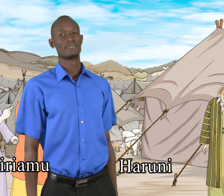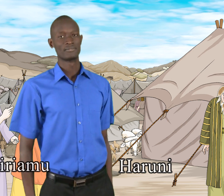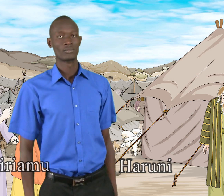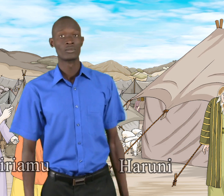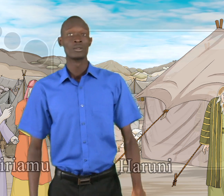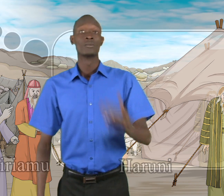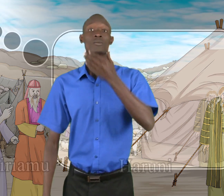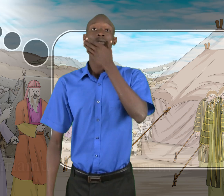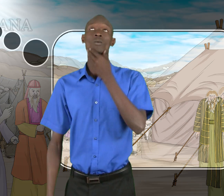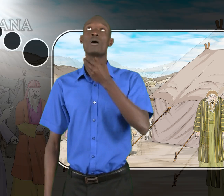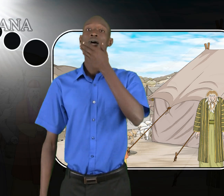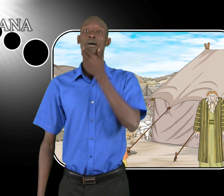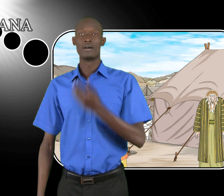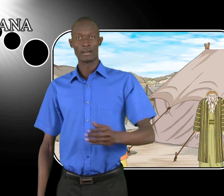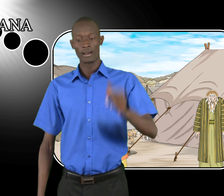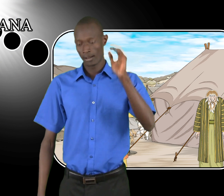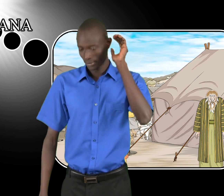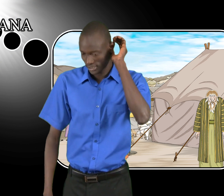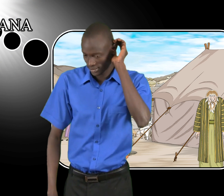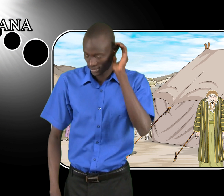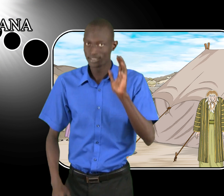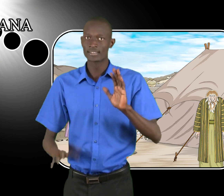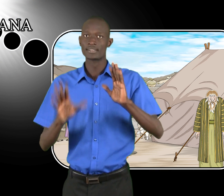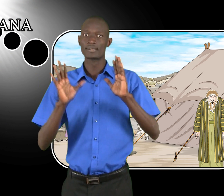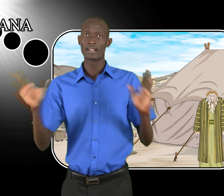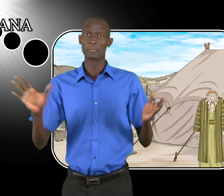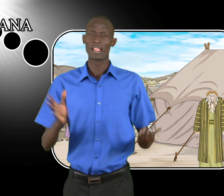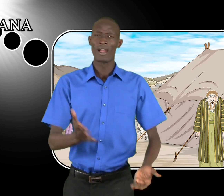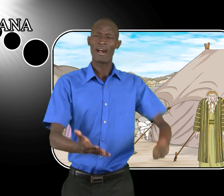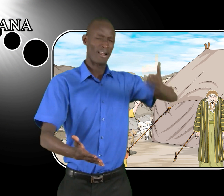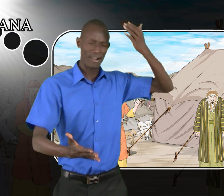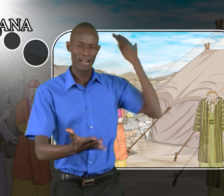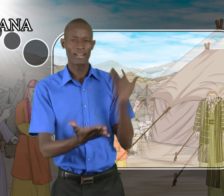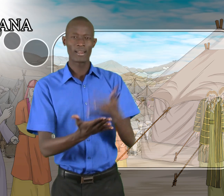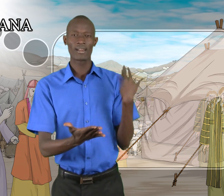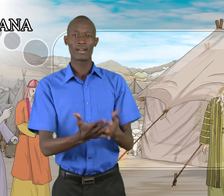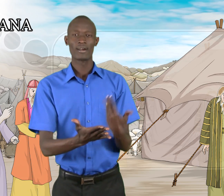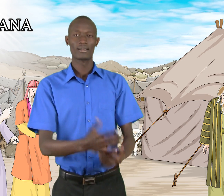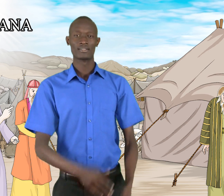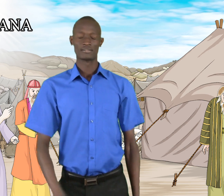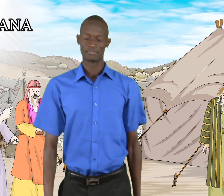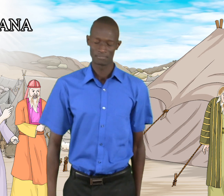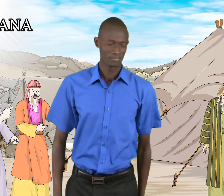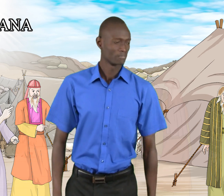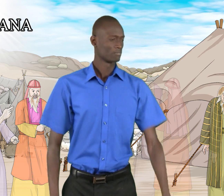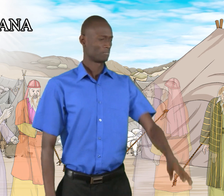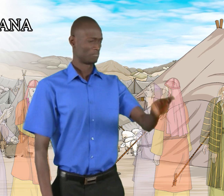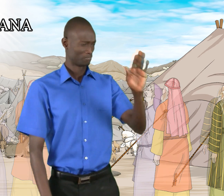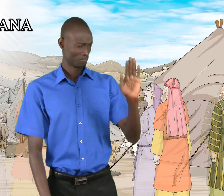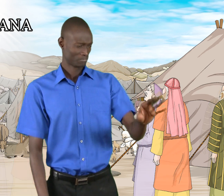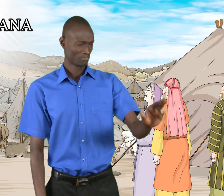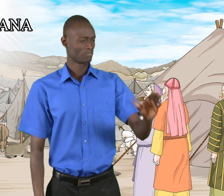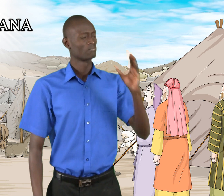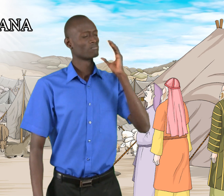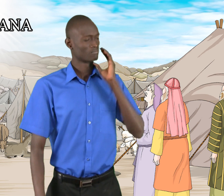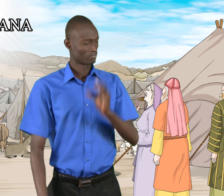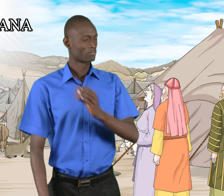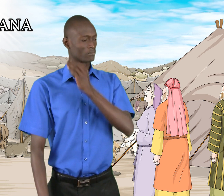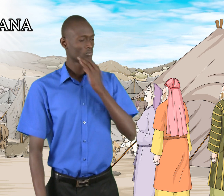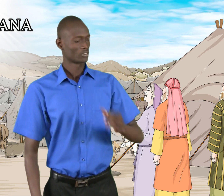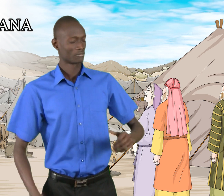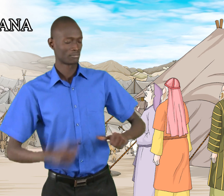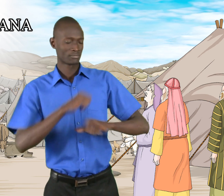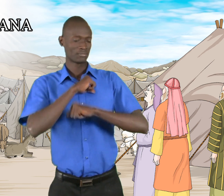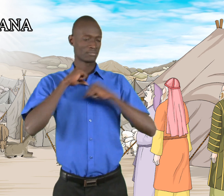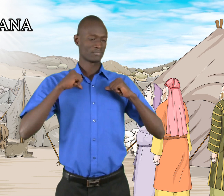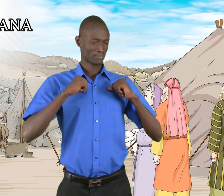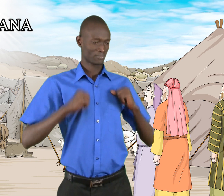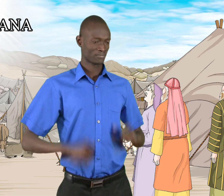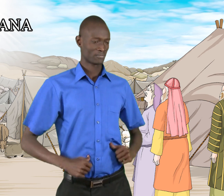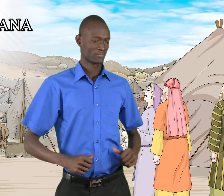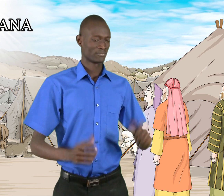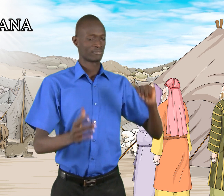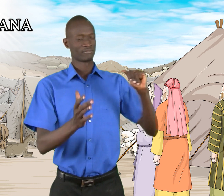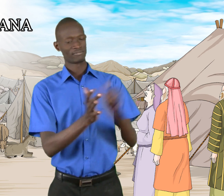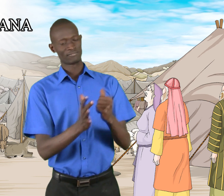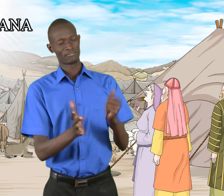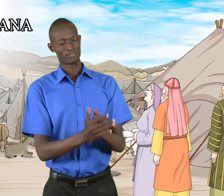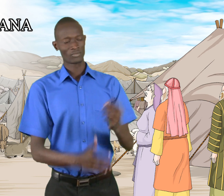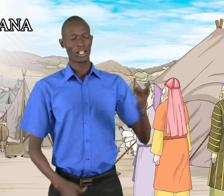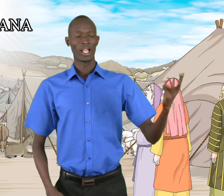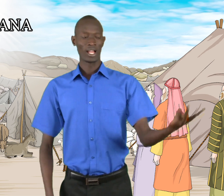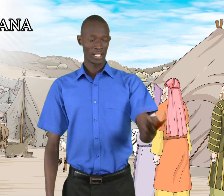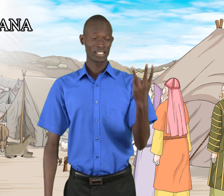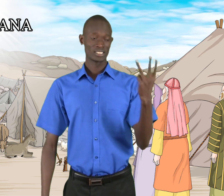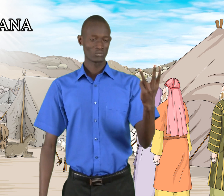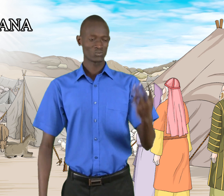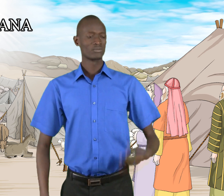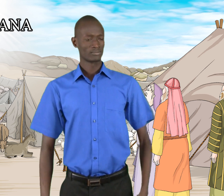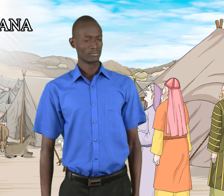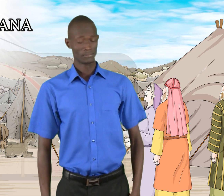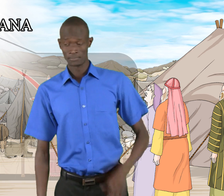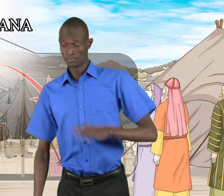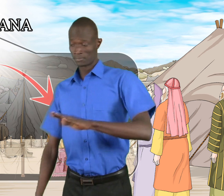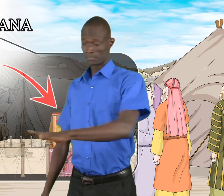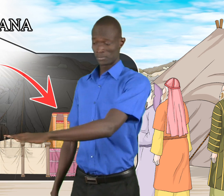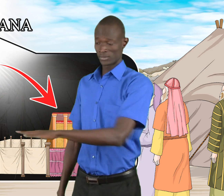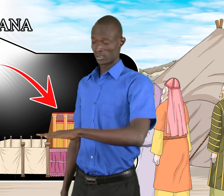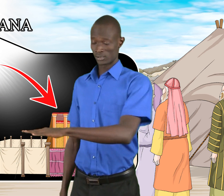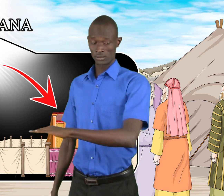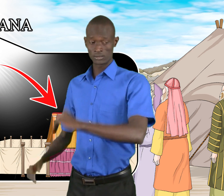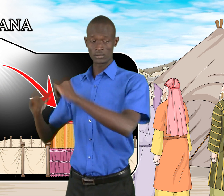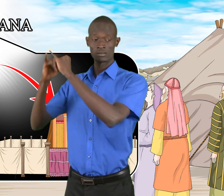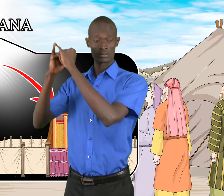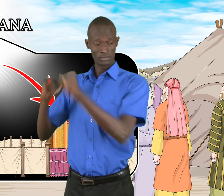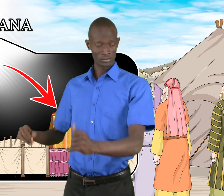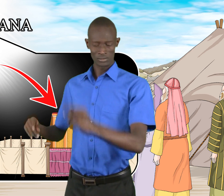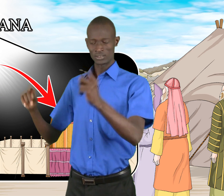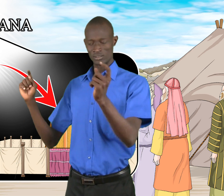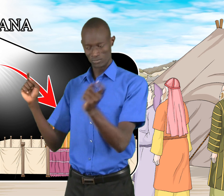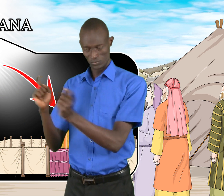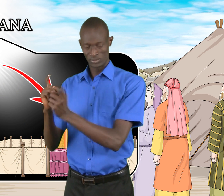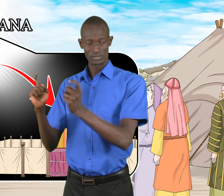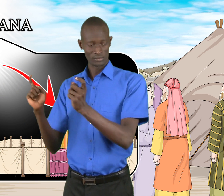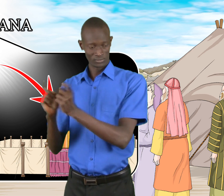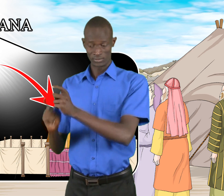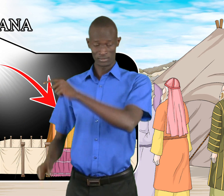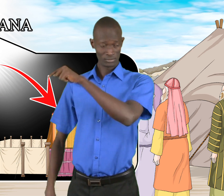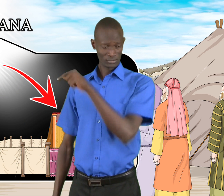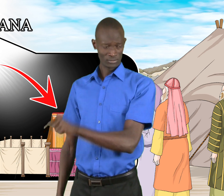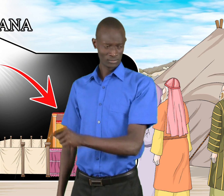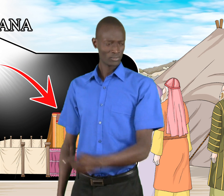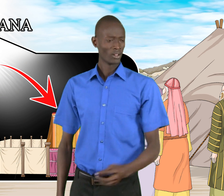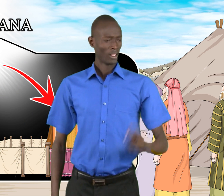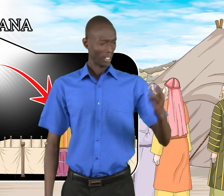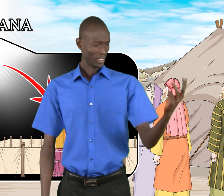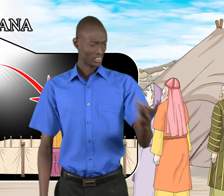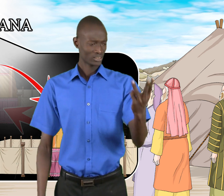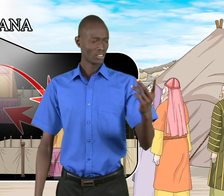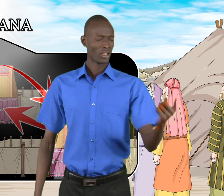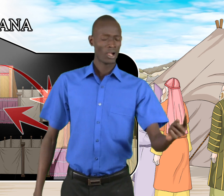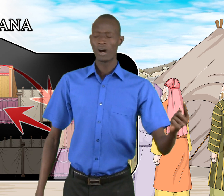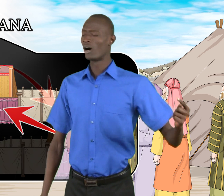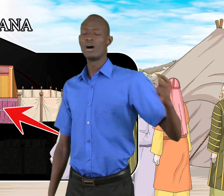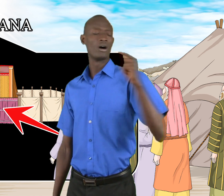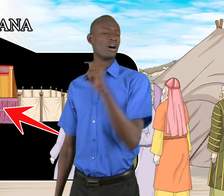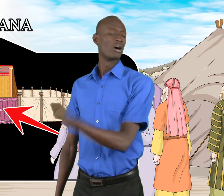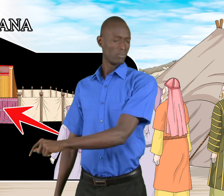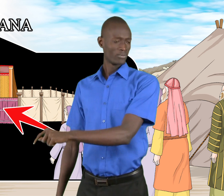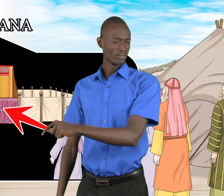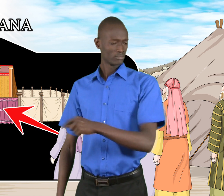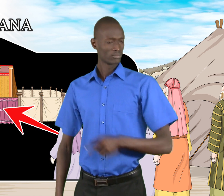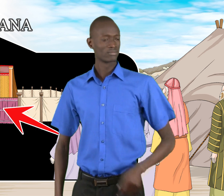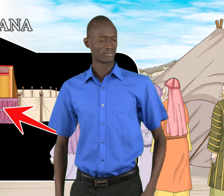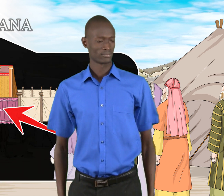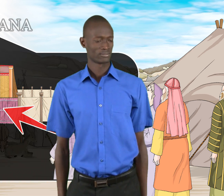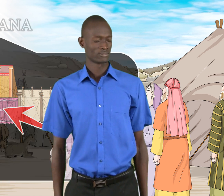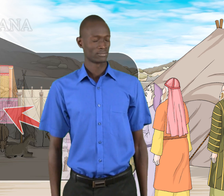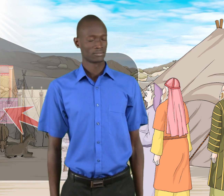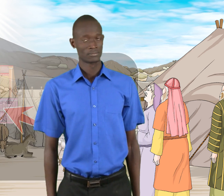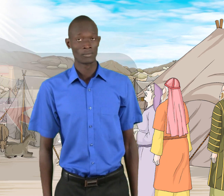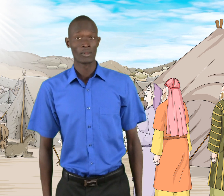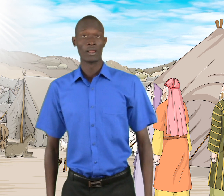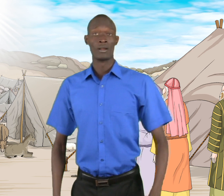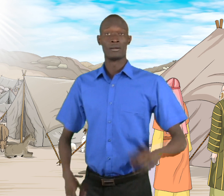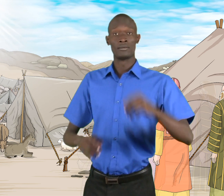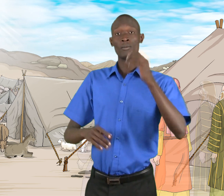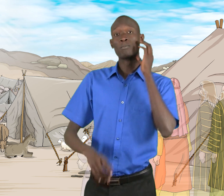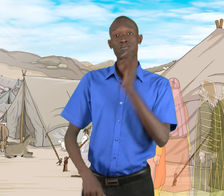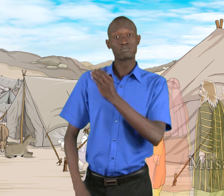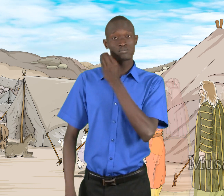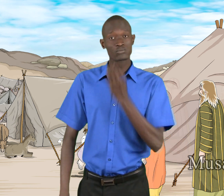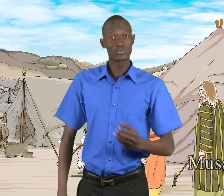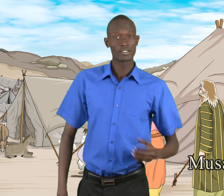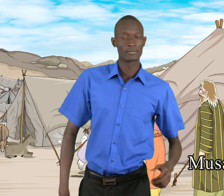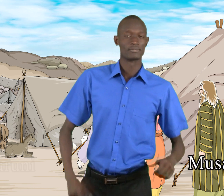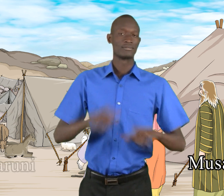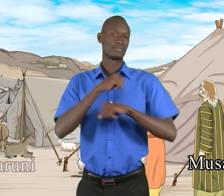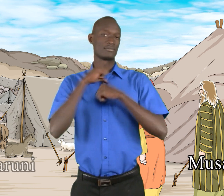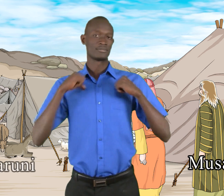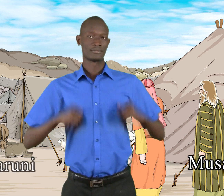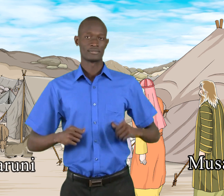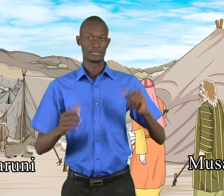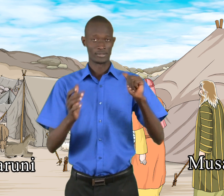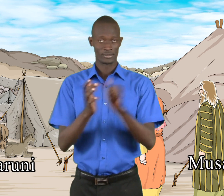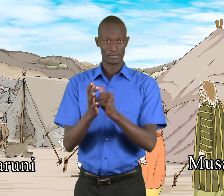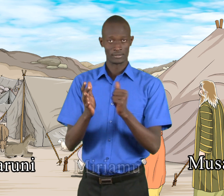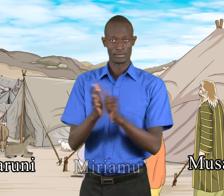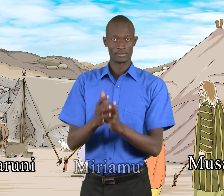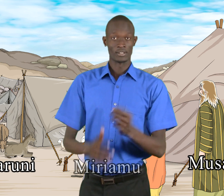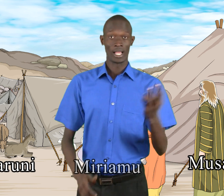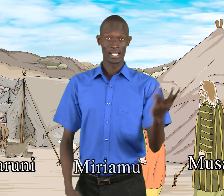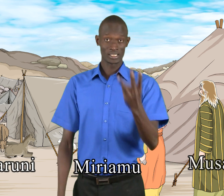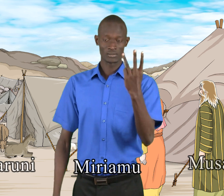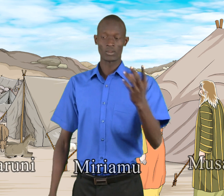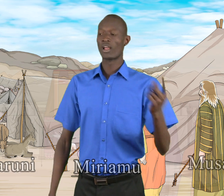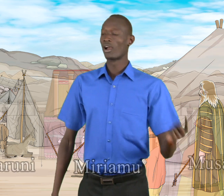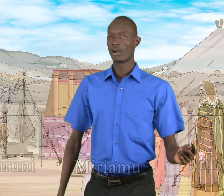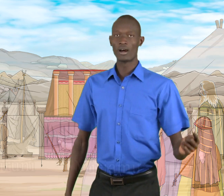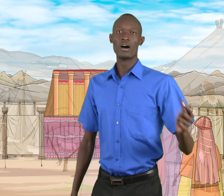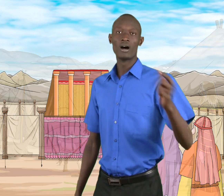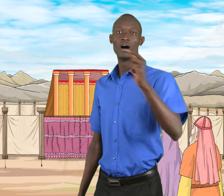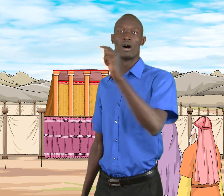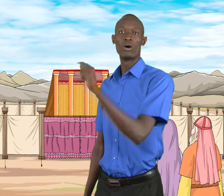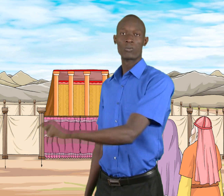And the LORD heard this. Now Moses was a very humble man, more so than any man on the face of the earth. And suddenly the LORD said to Moses, Aaron, and Miriam, “You three, come out to the Tent of Meeting.”